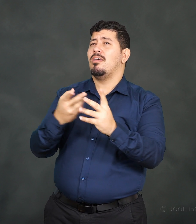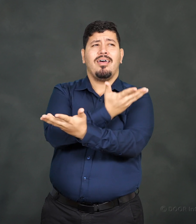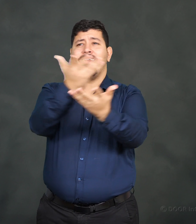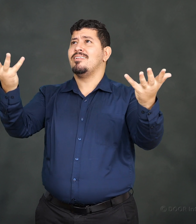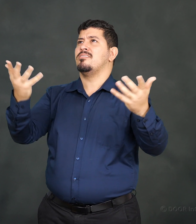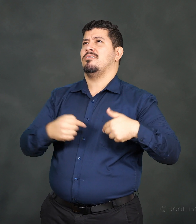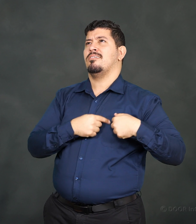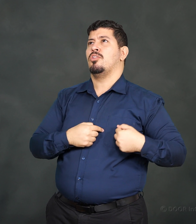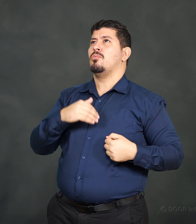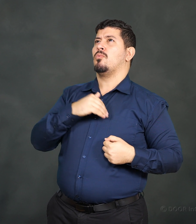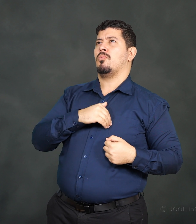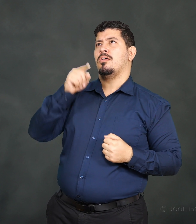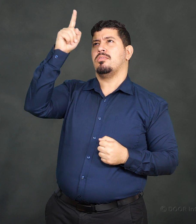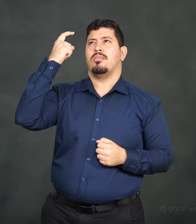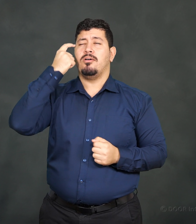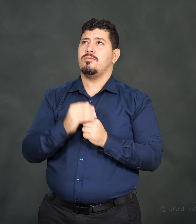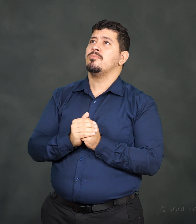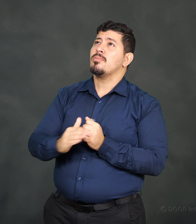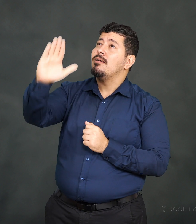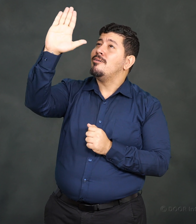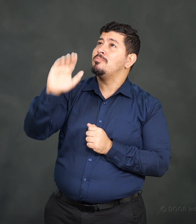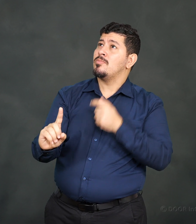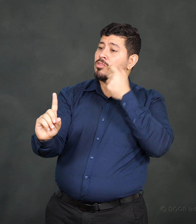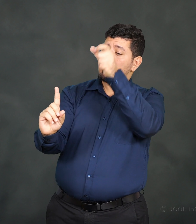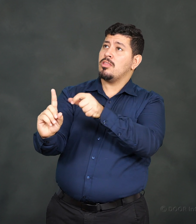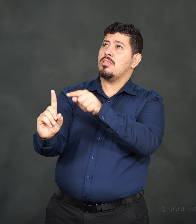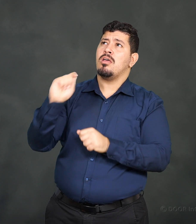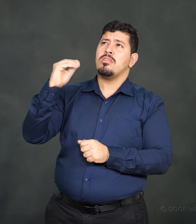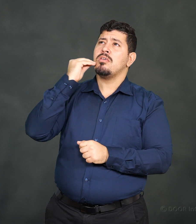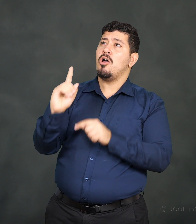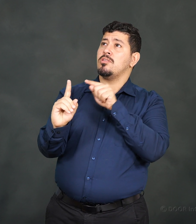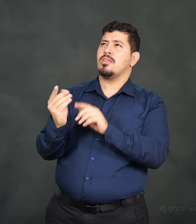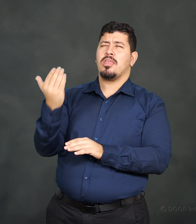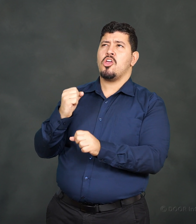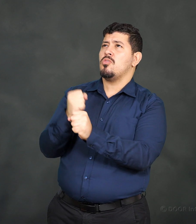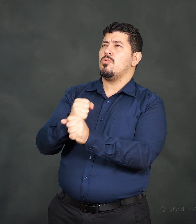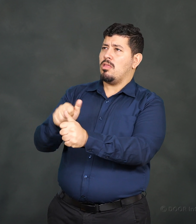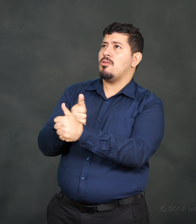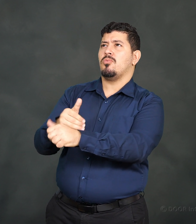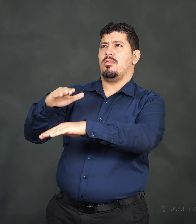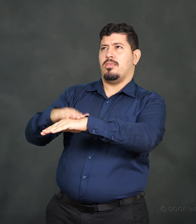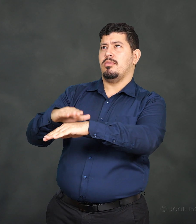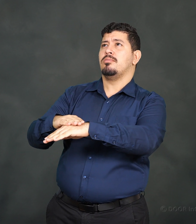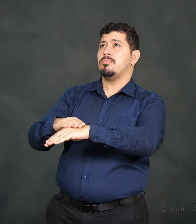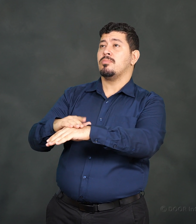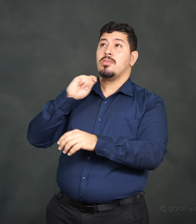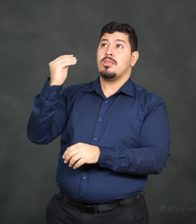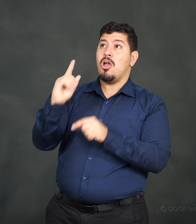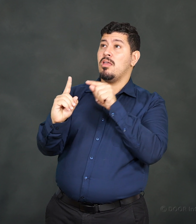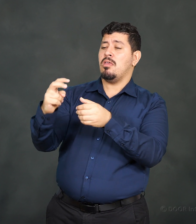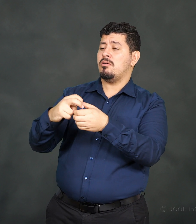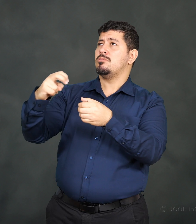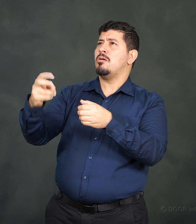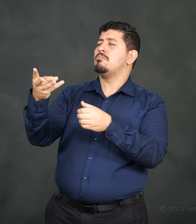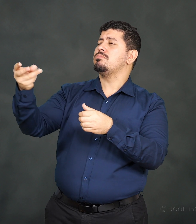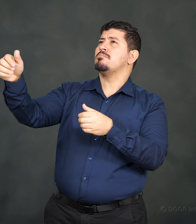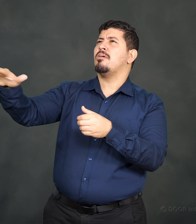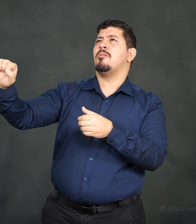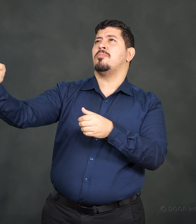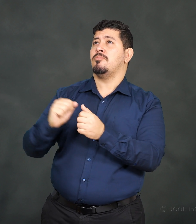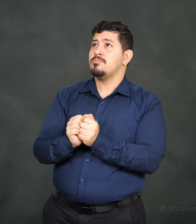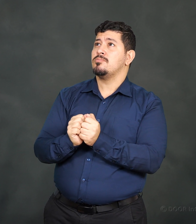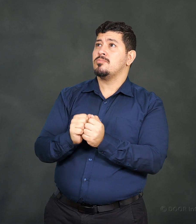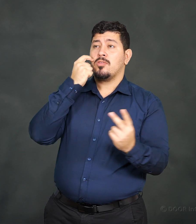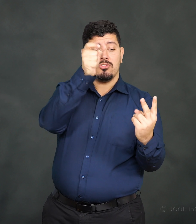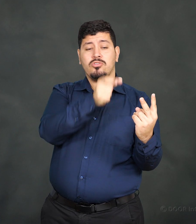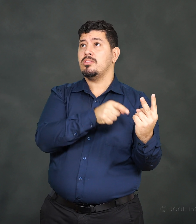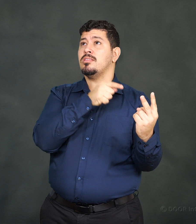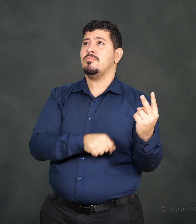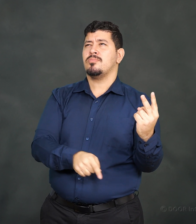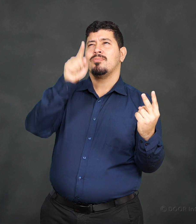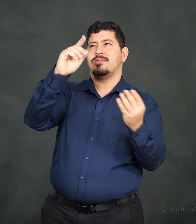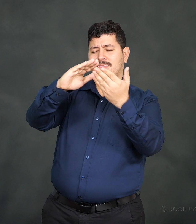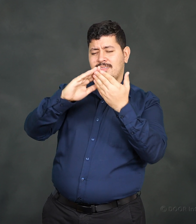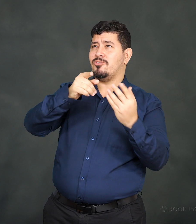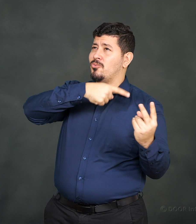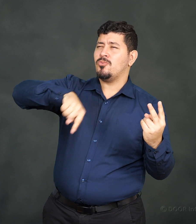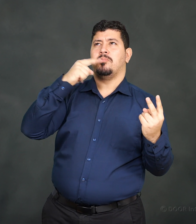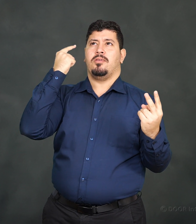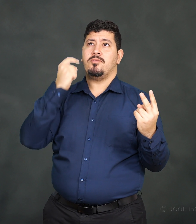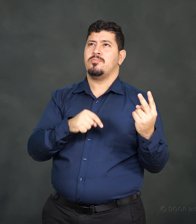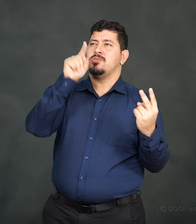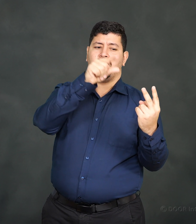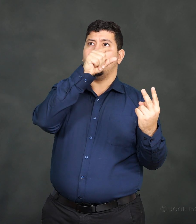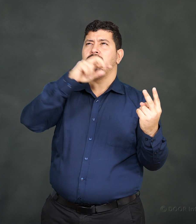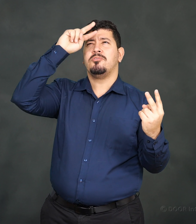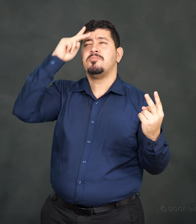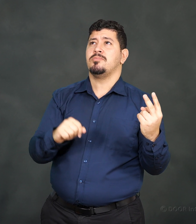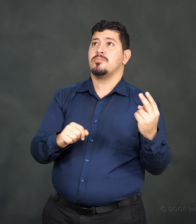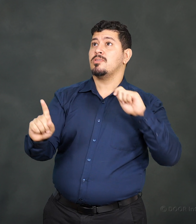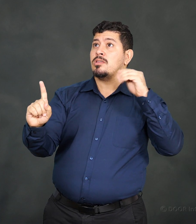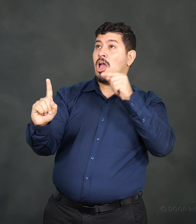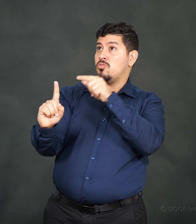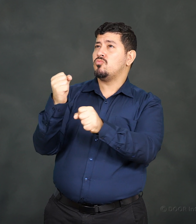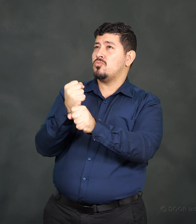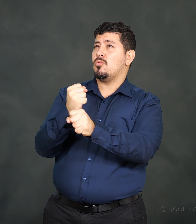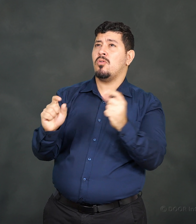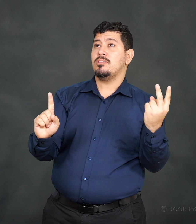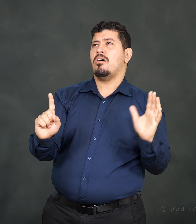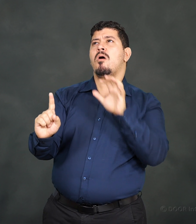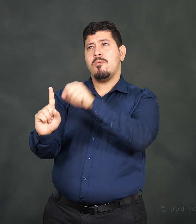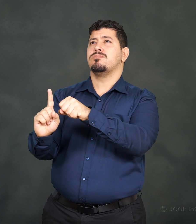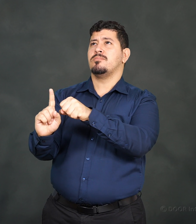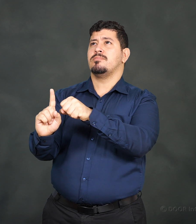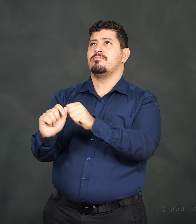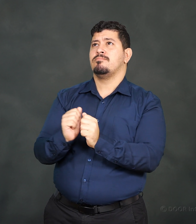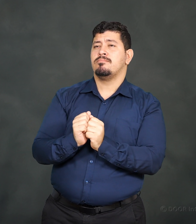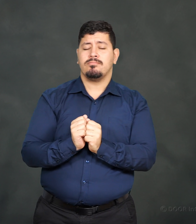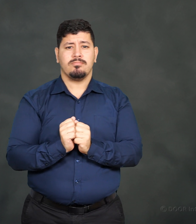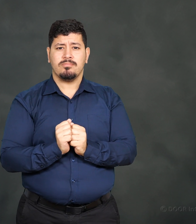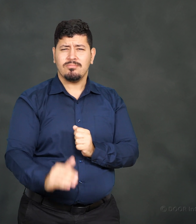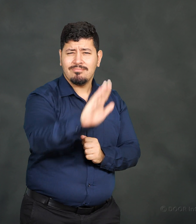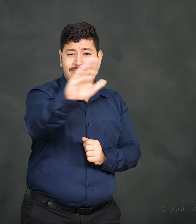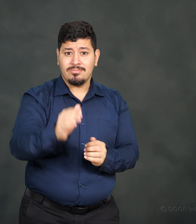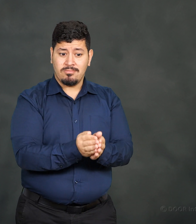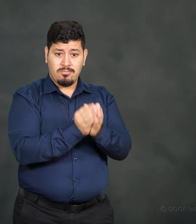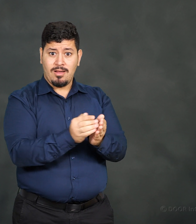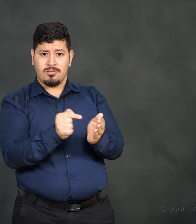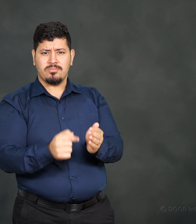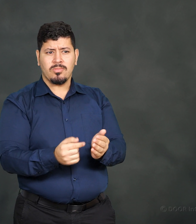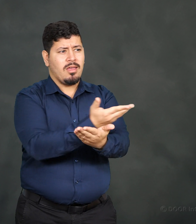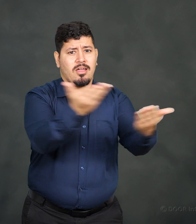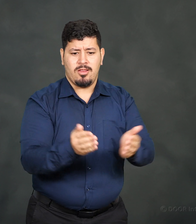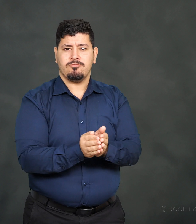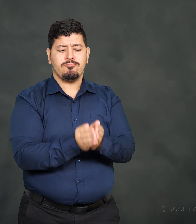Show us which of these two You have chosen to take up this ministry and apostleship, which Judas abandoned to go to his rightful place.”